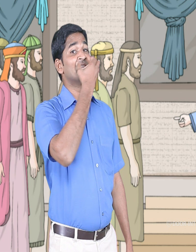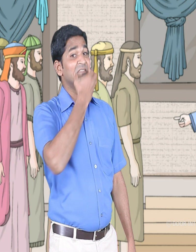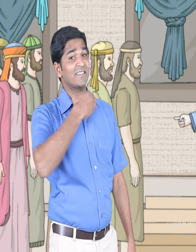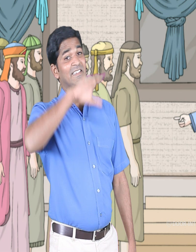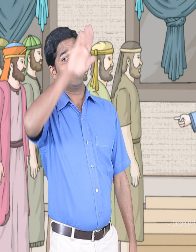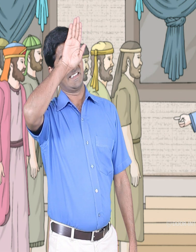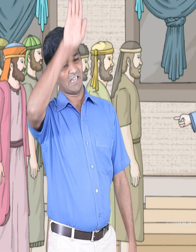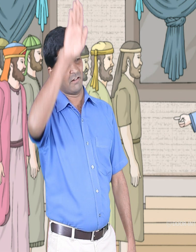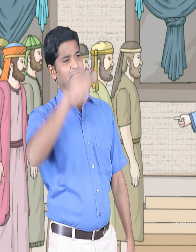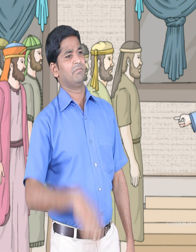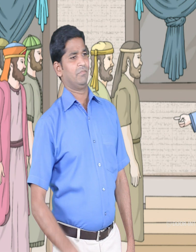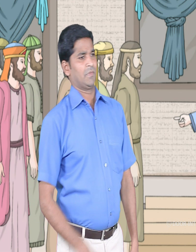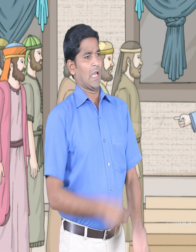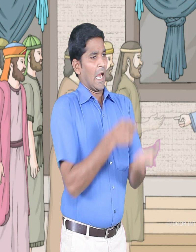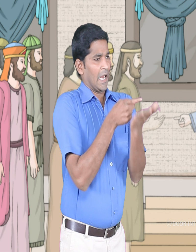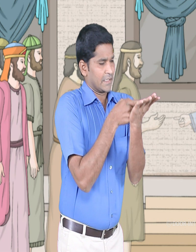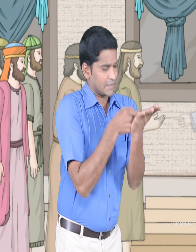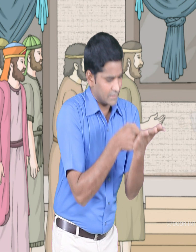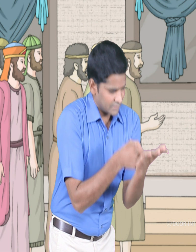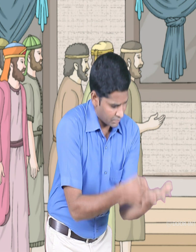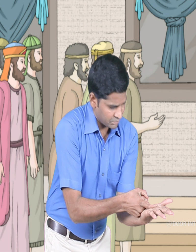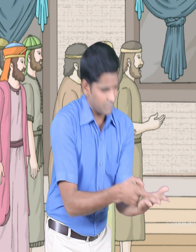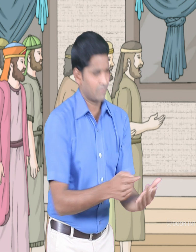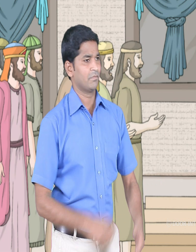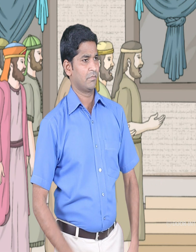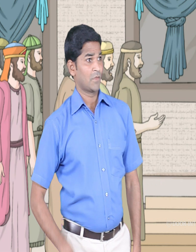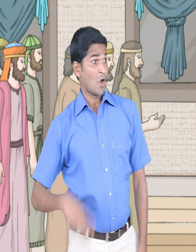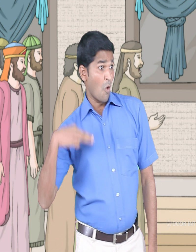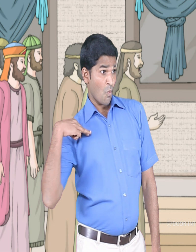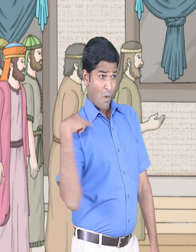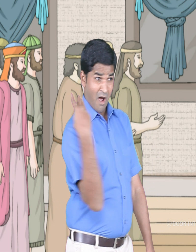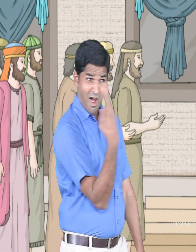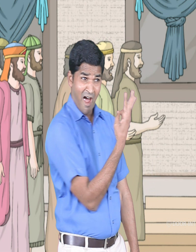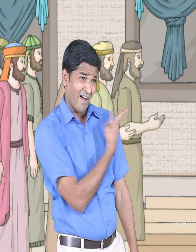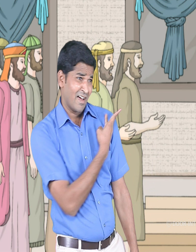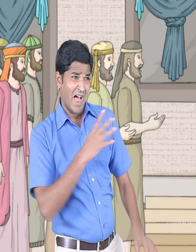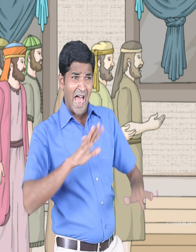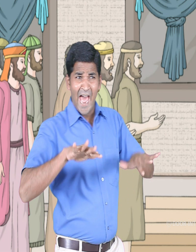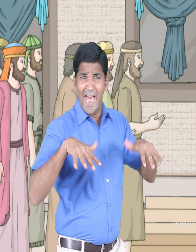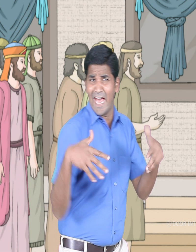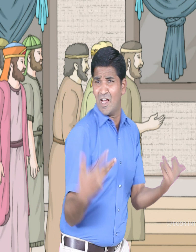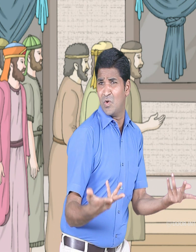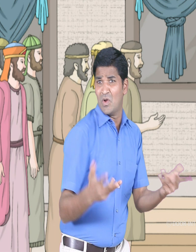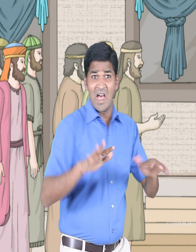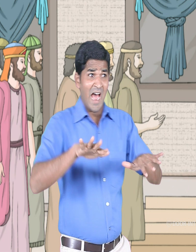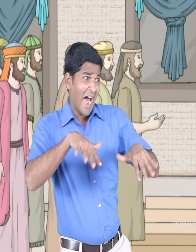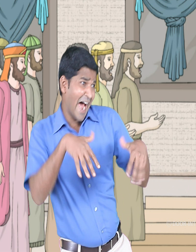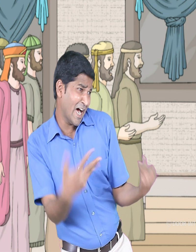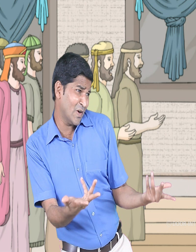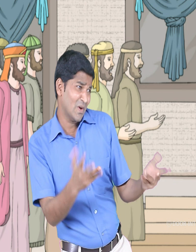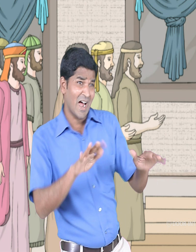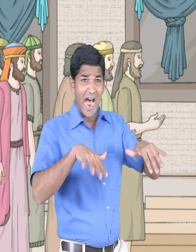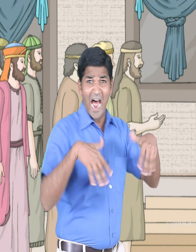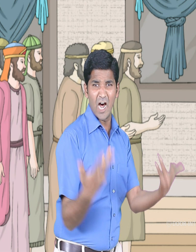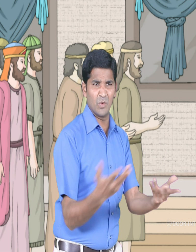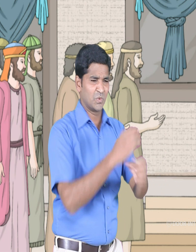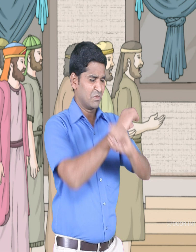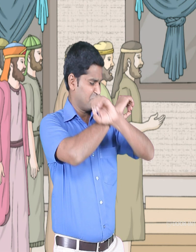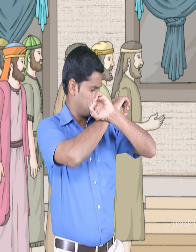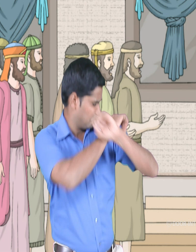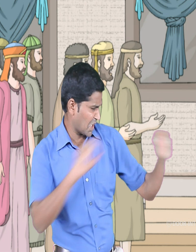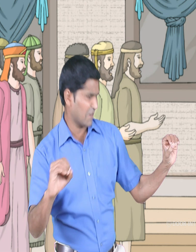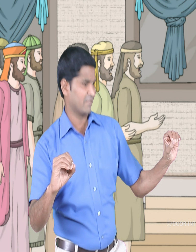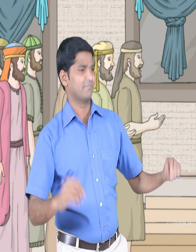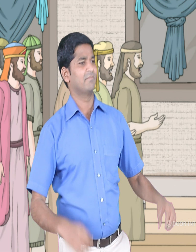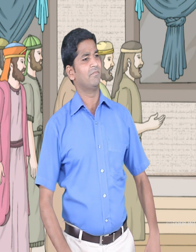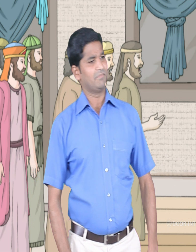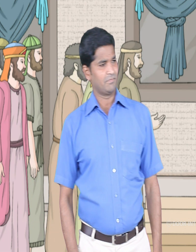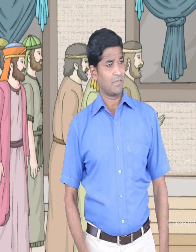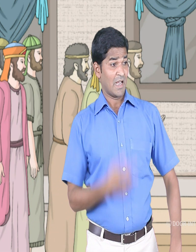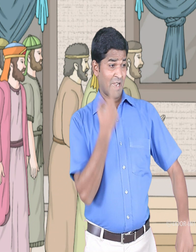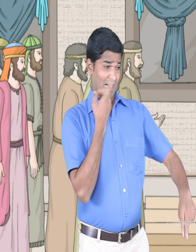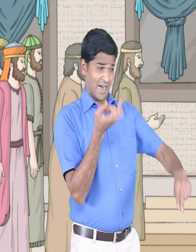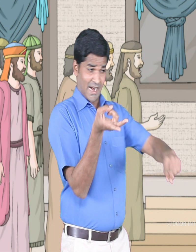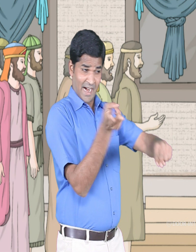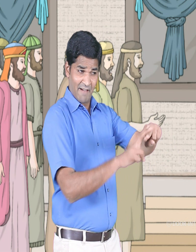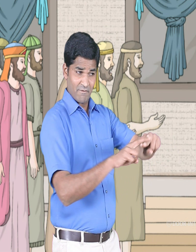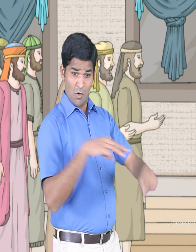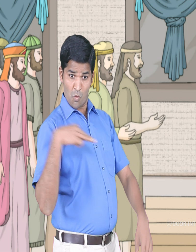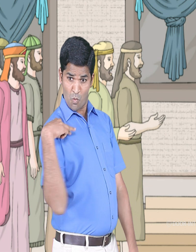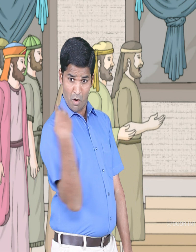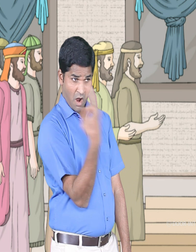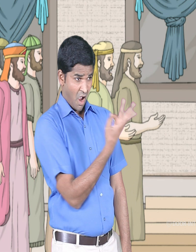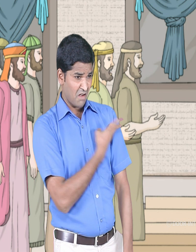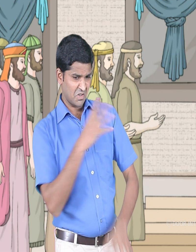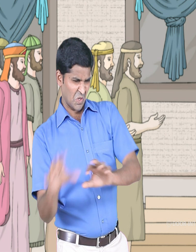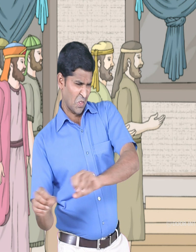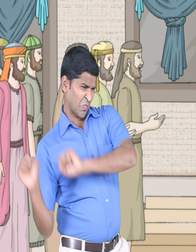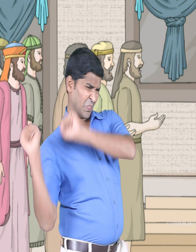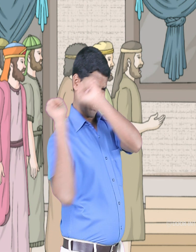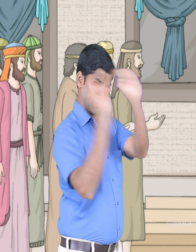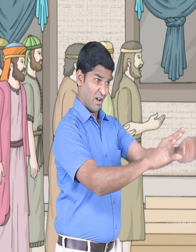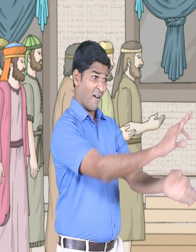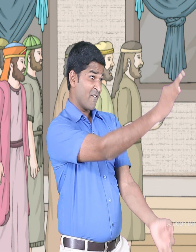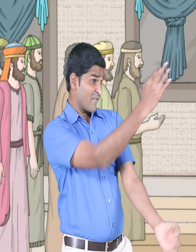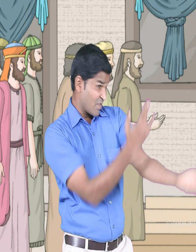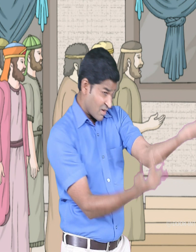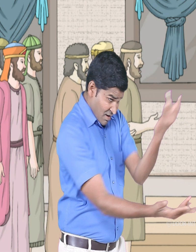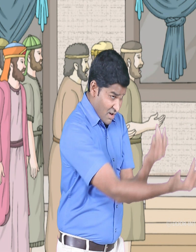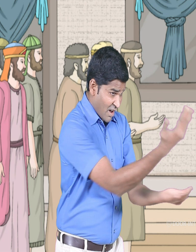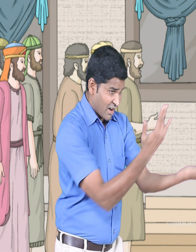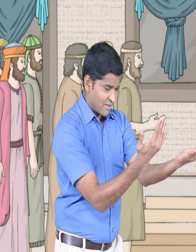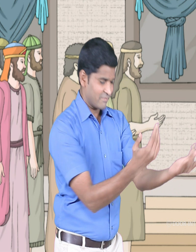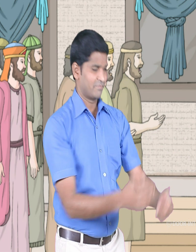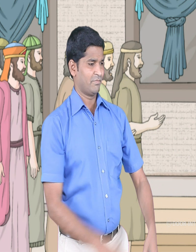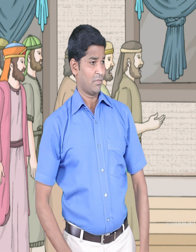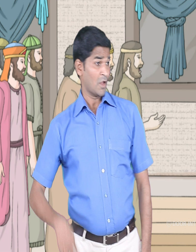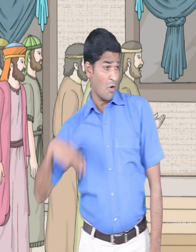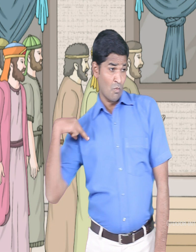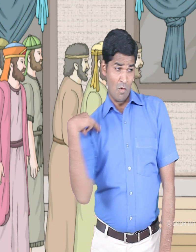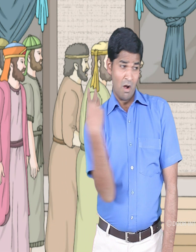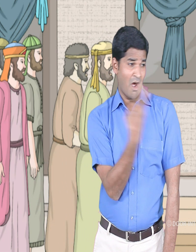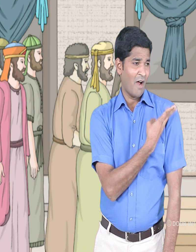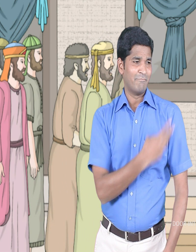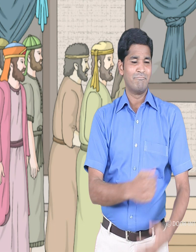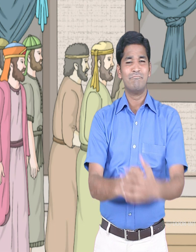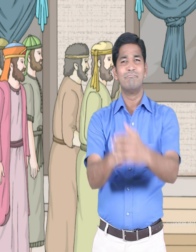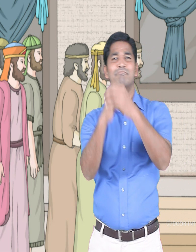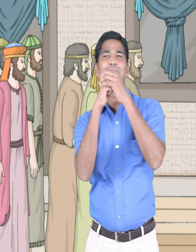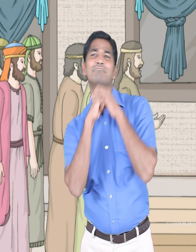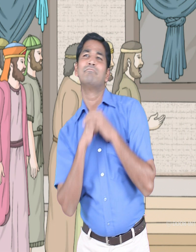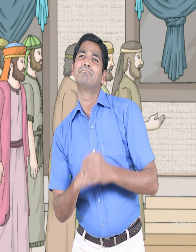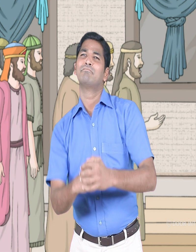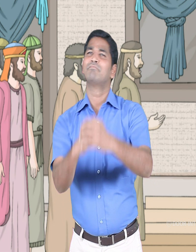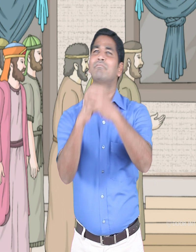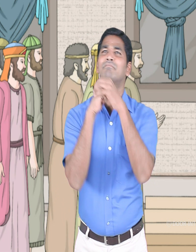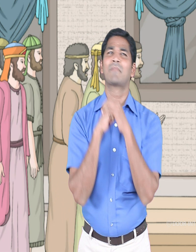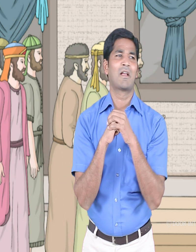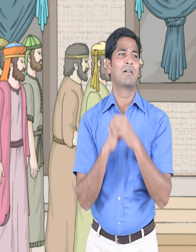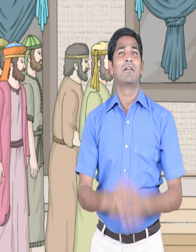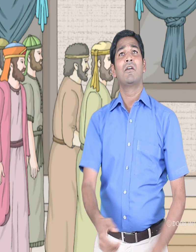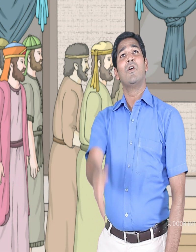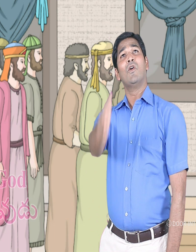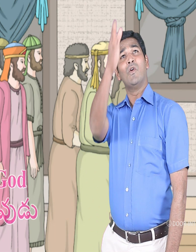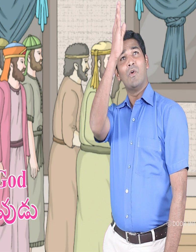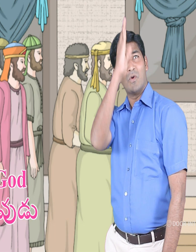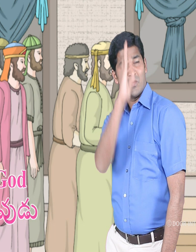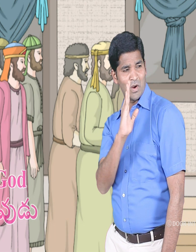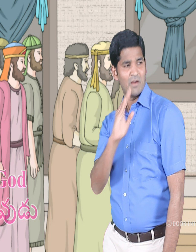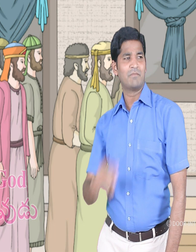Shadrach, Meshach, and Abednego replied to the king, “O Nebuchadnezzar, we have no need to answer you in this matter.